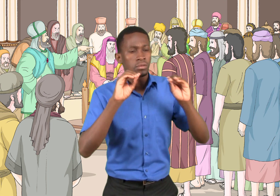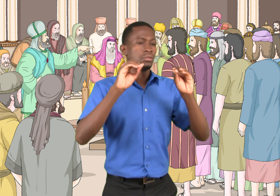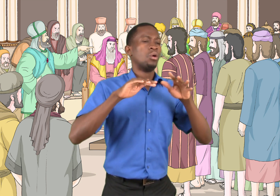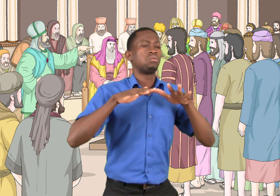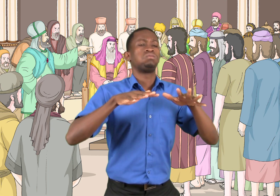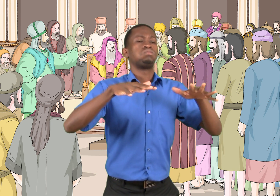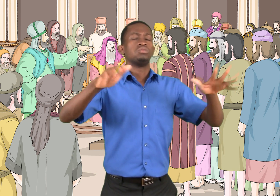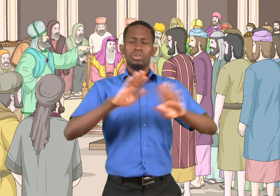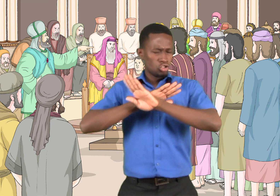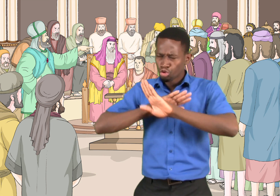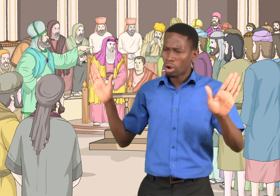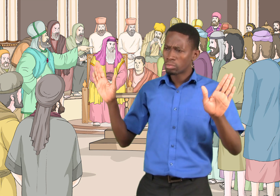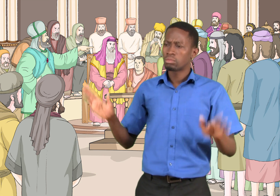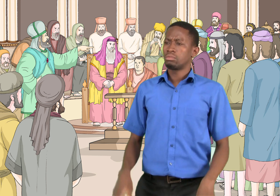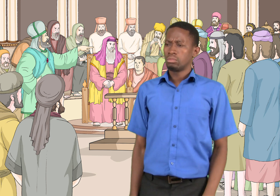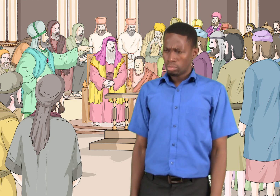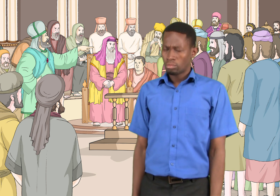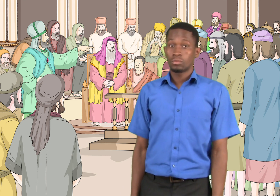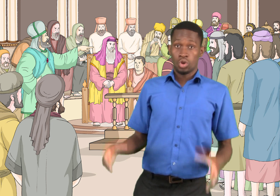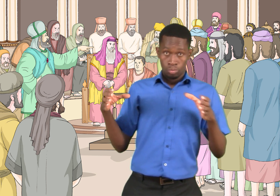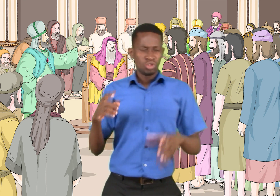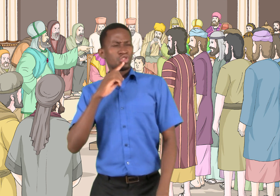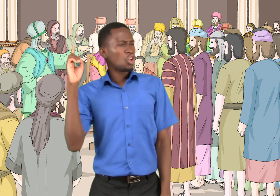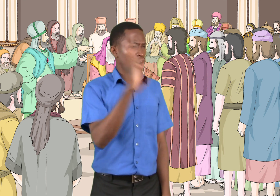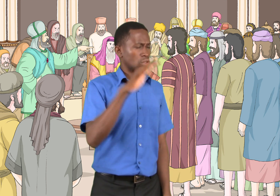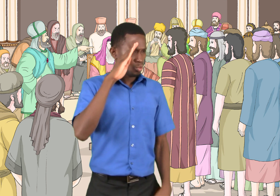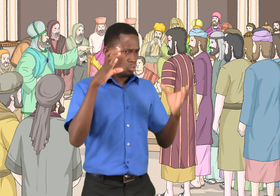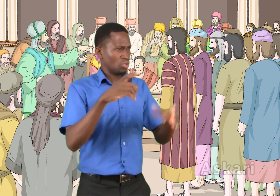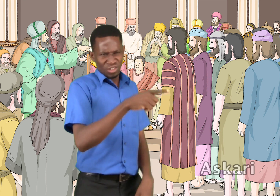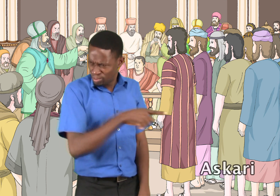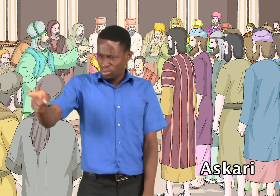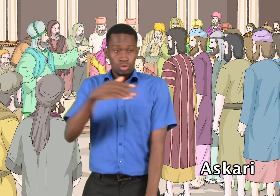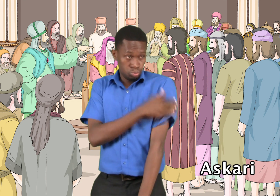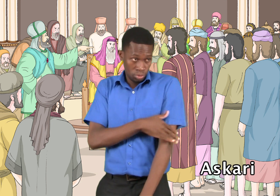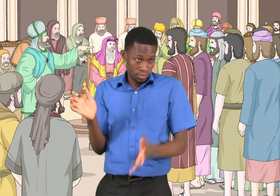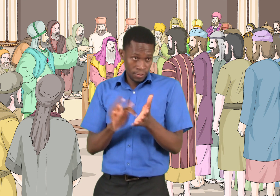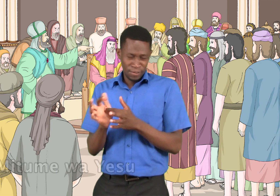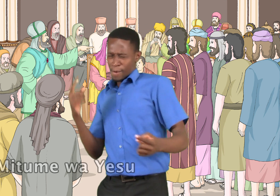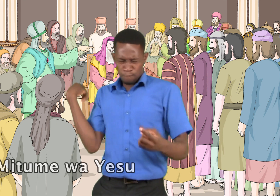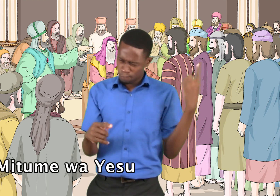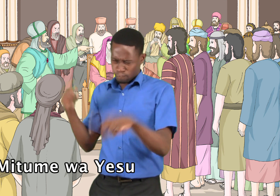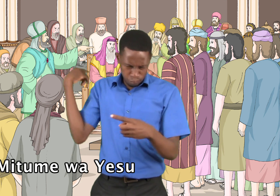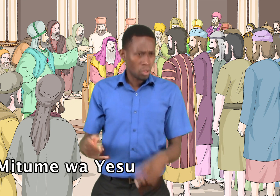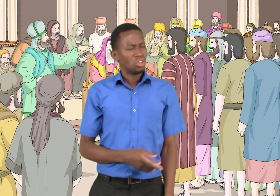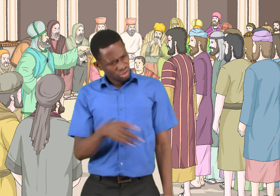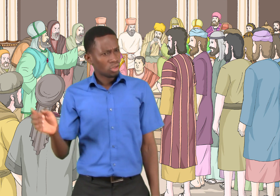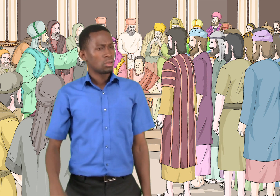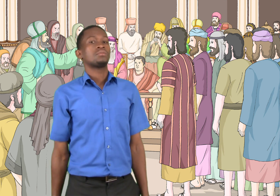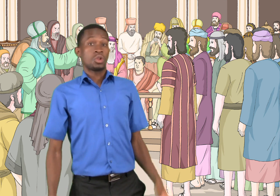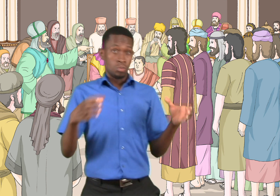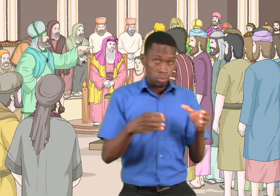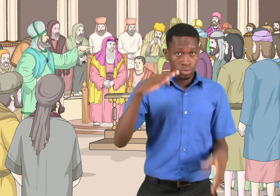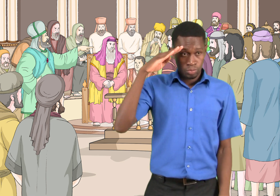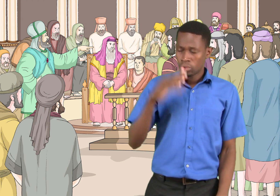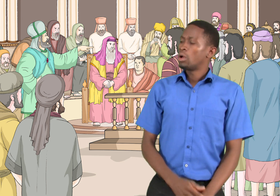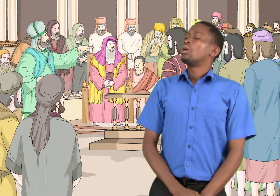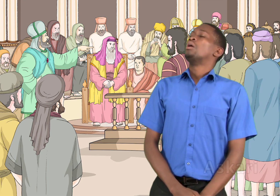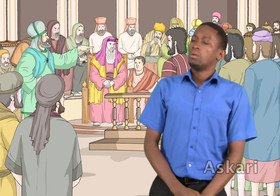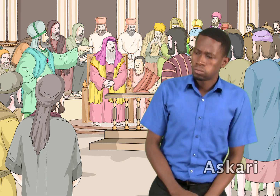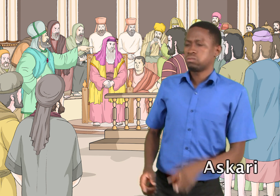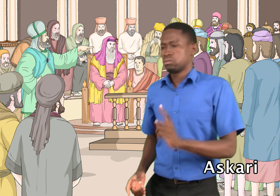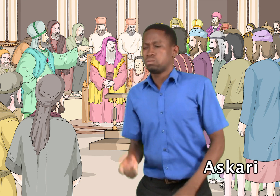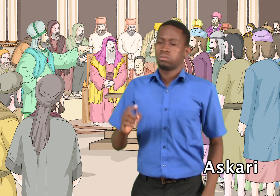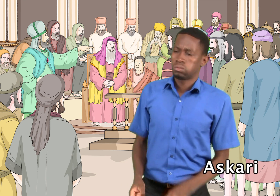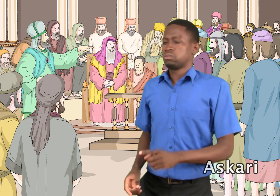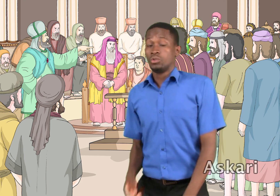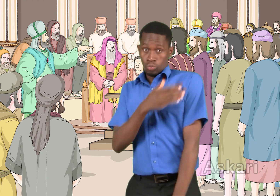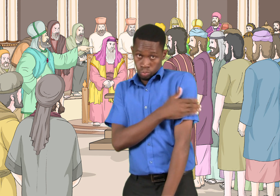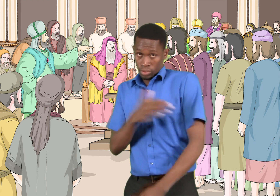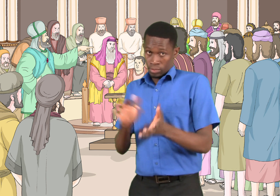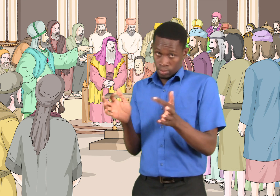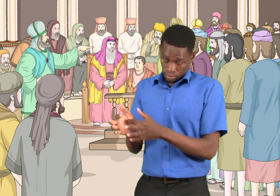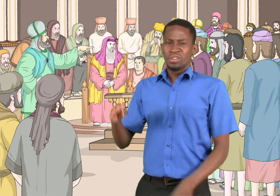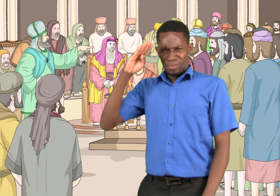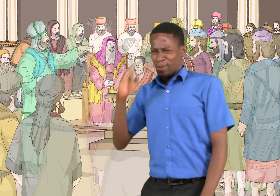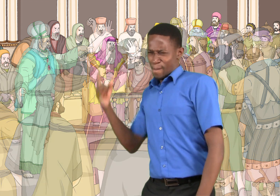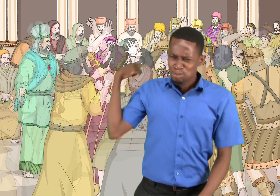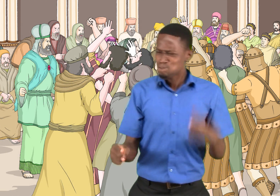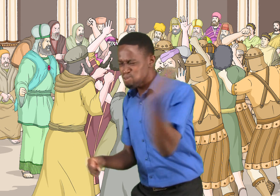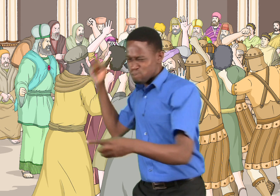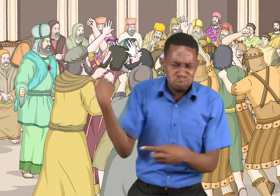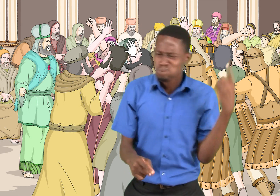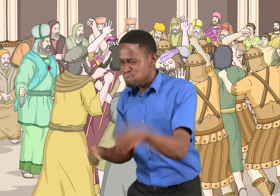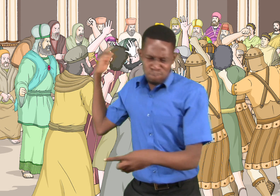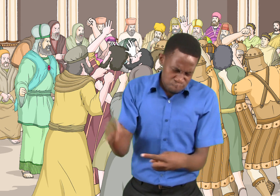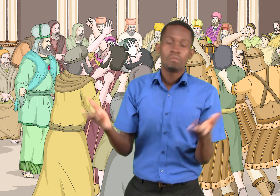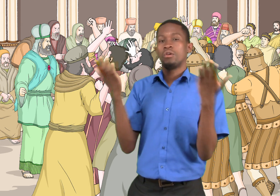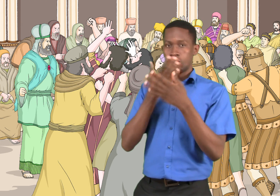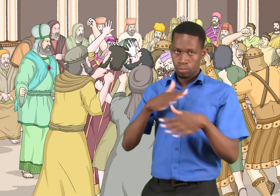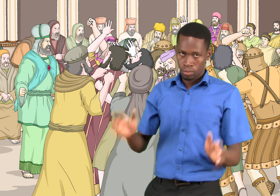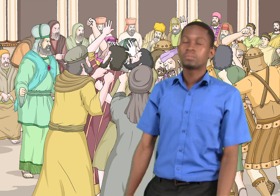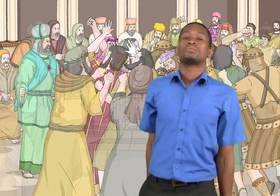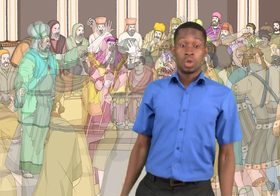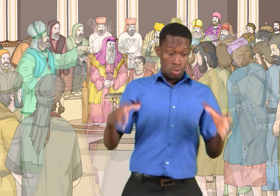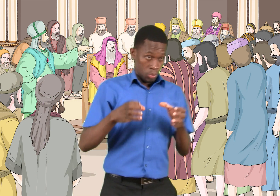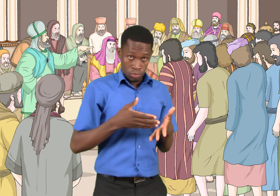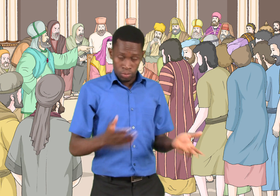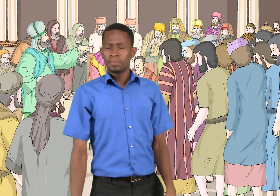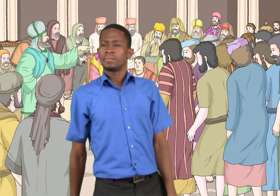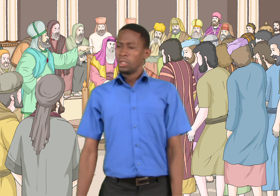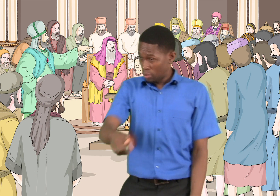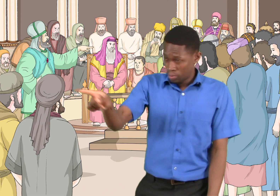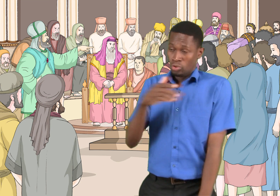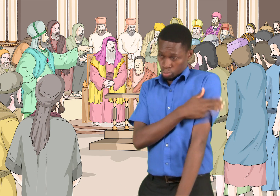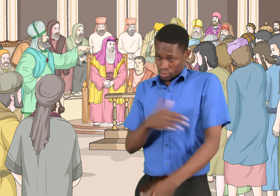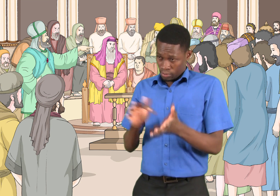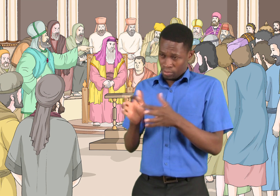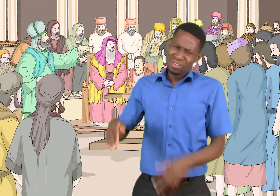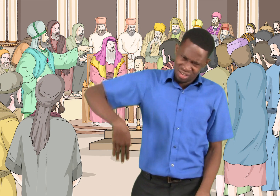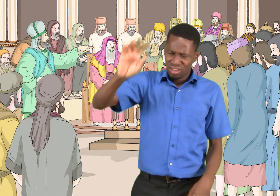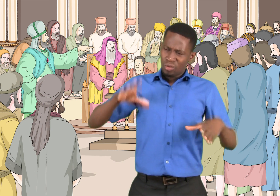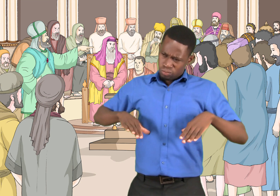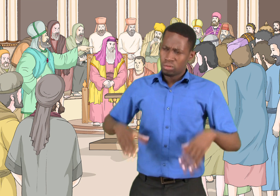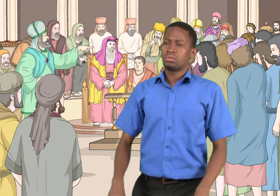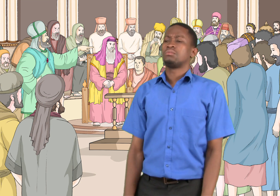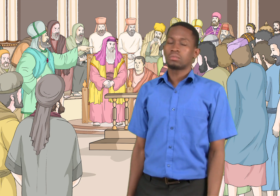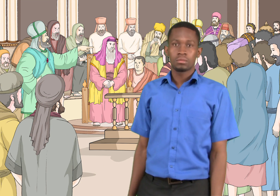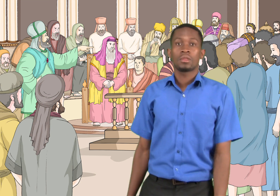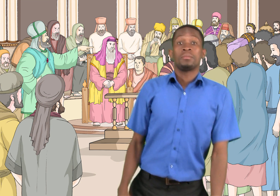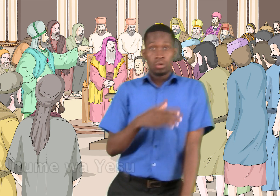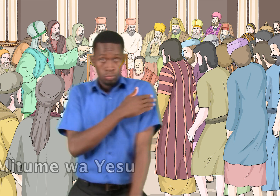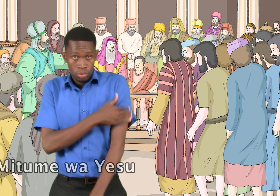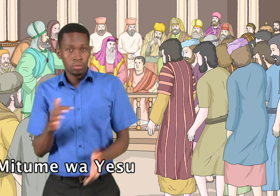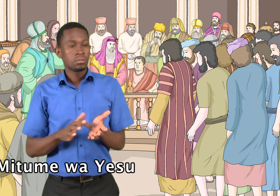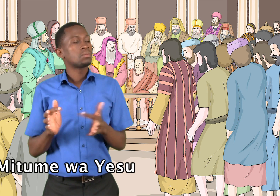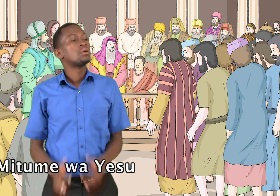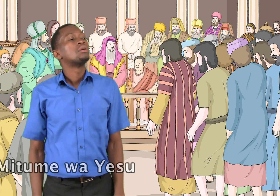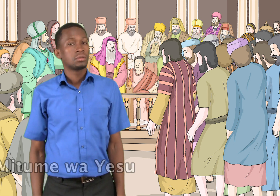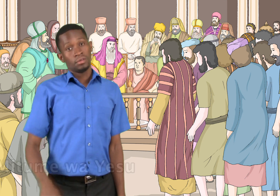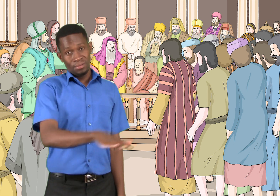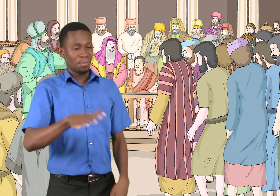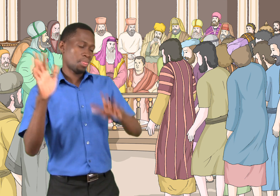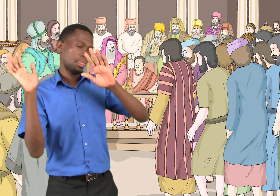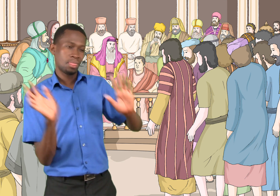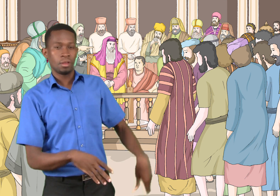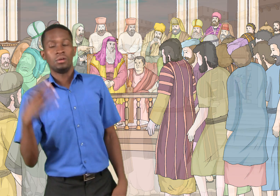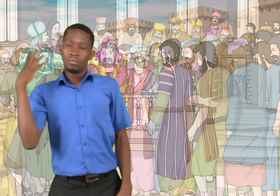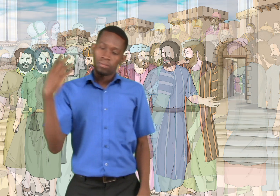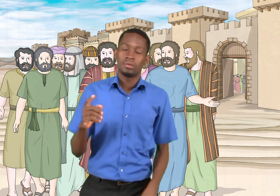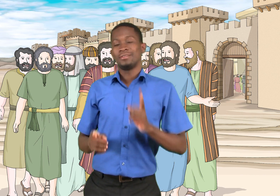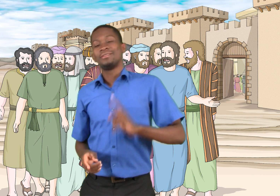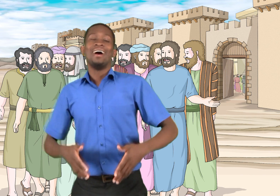Then they ordered them not to speak in the name of Jesus, and released them.